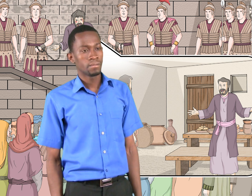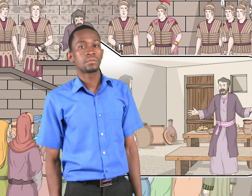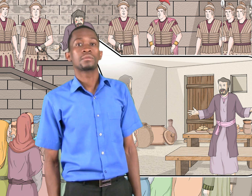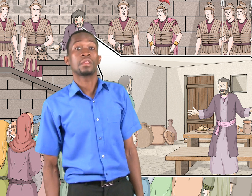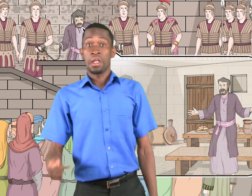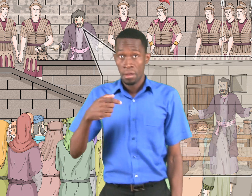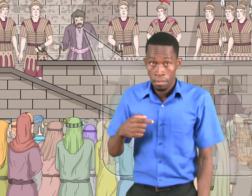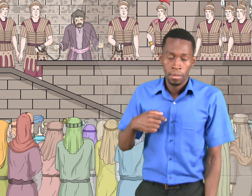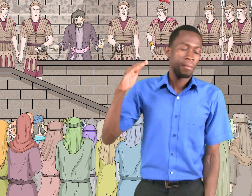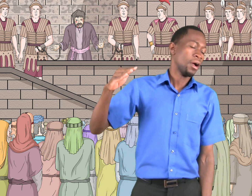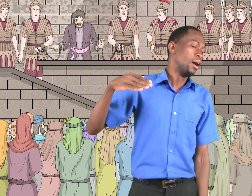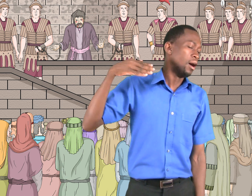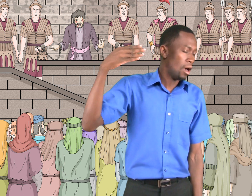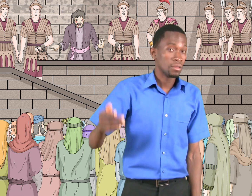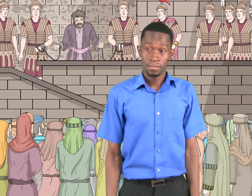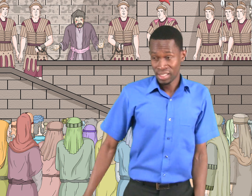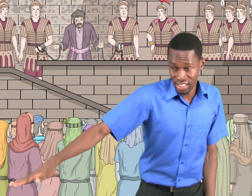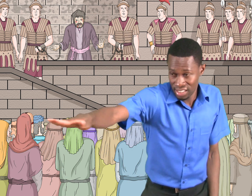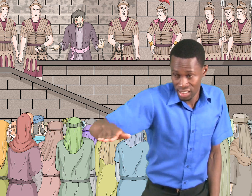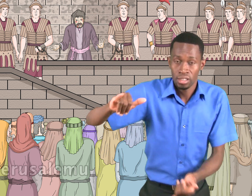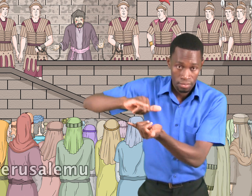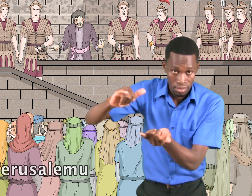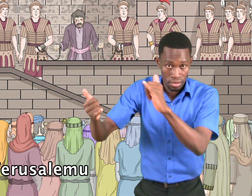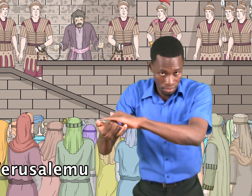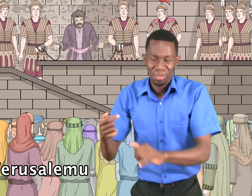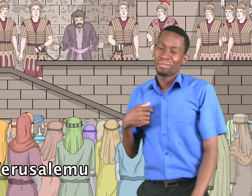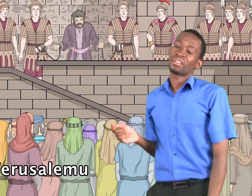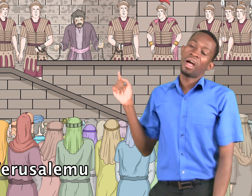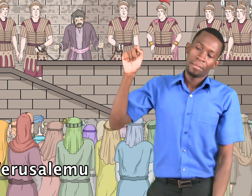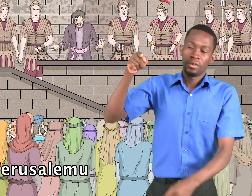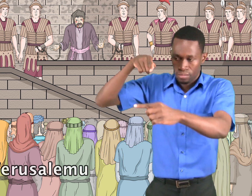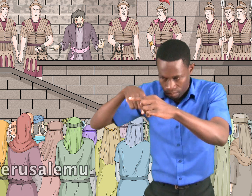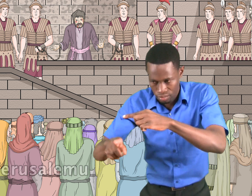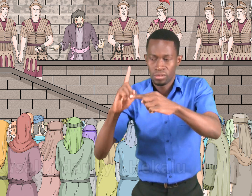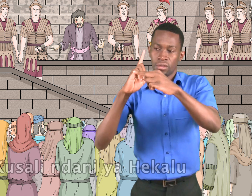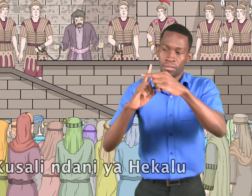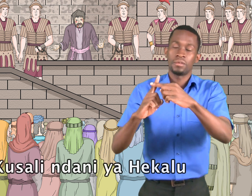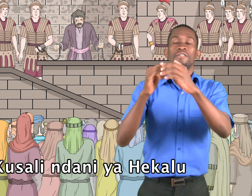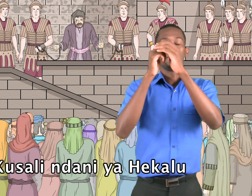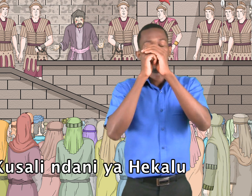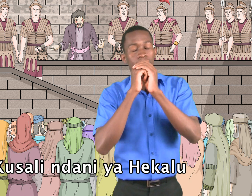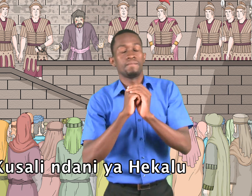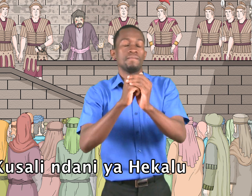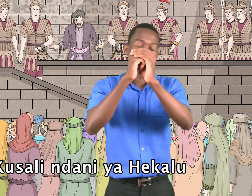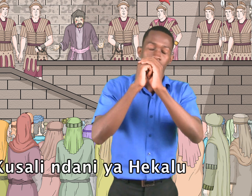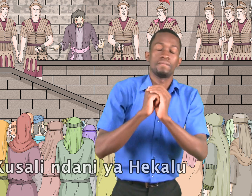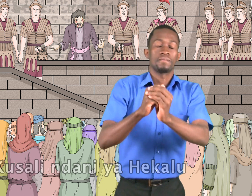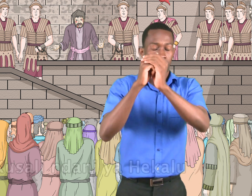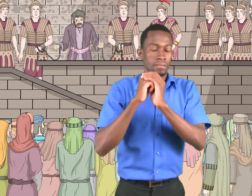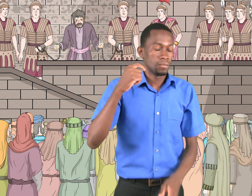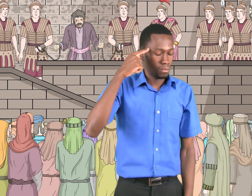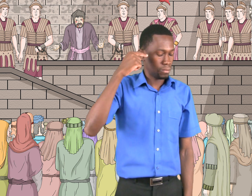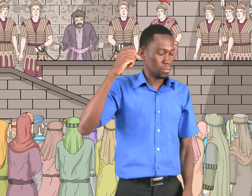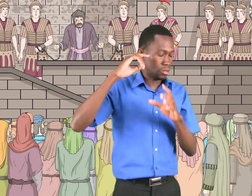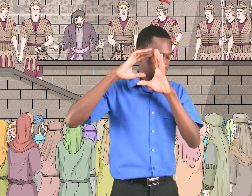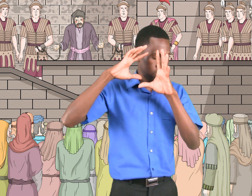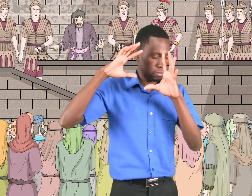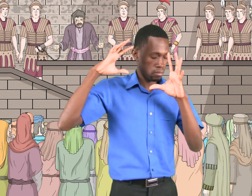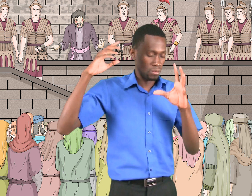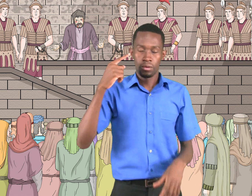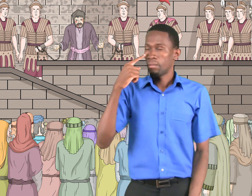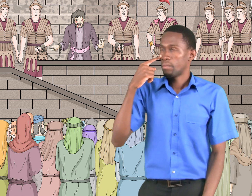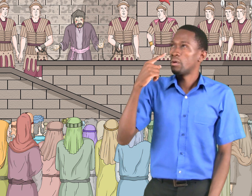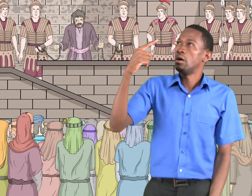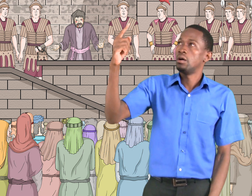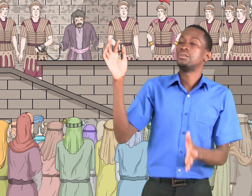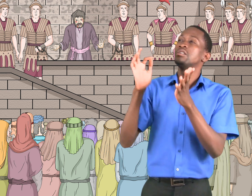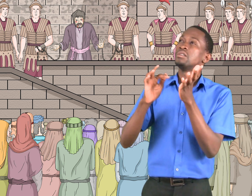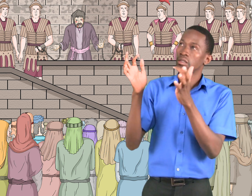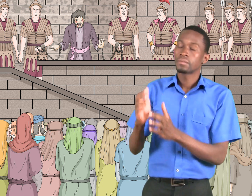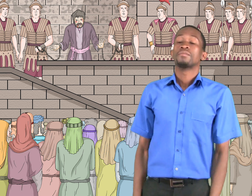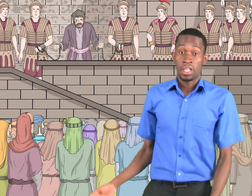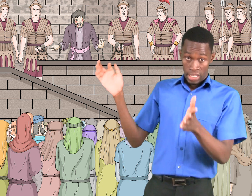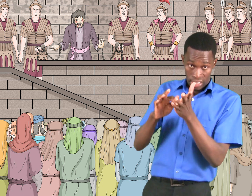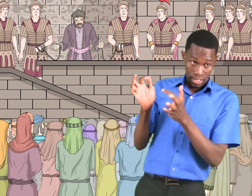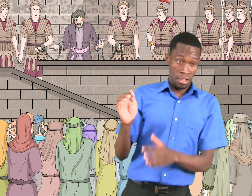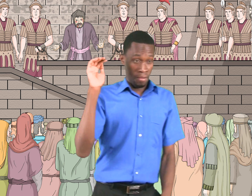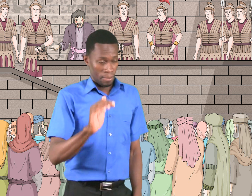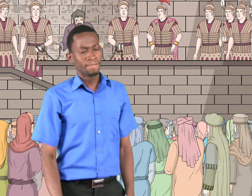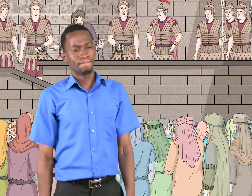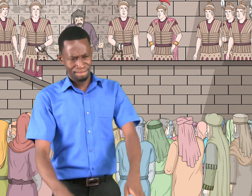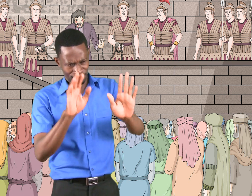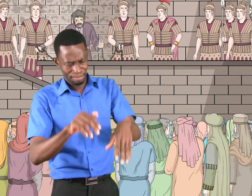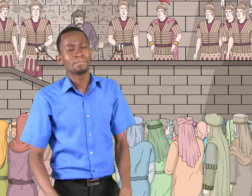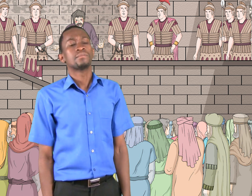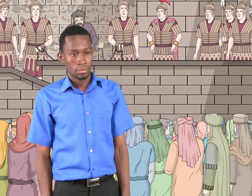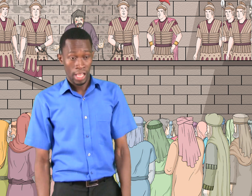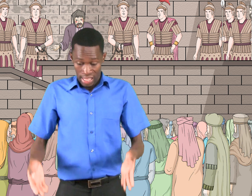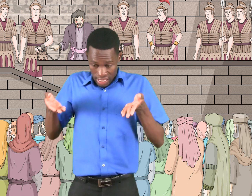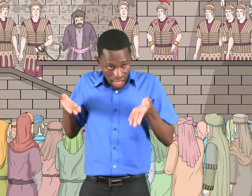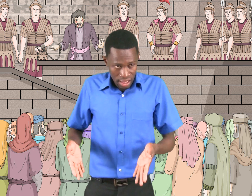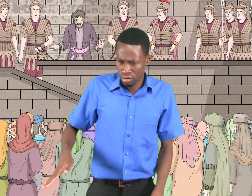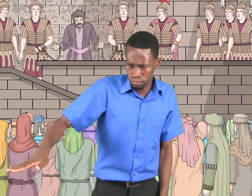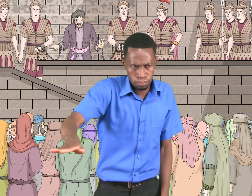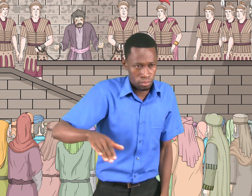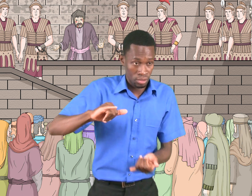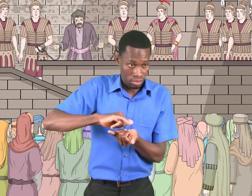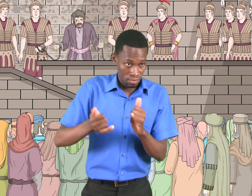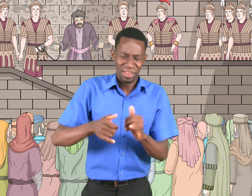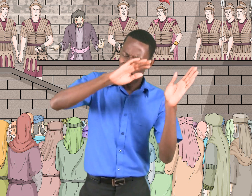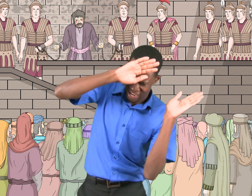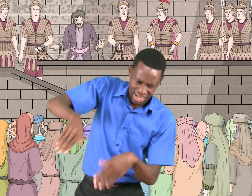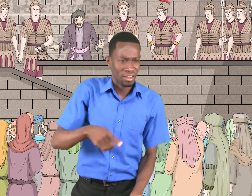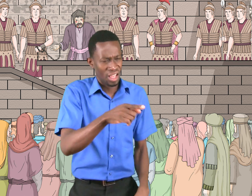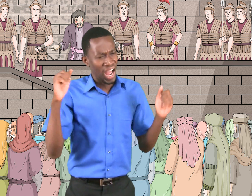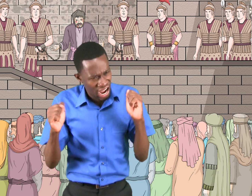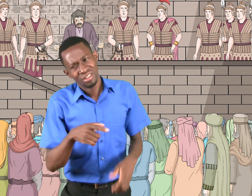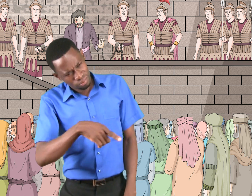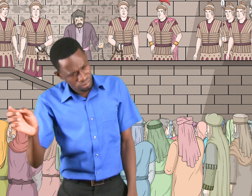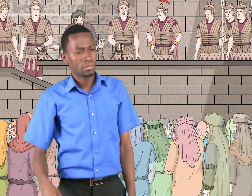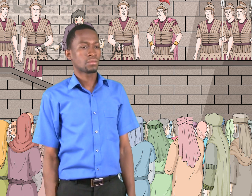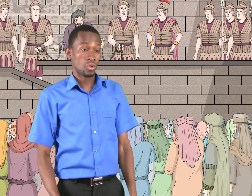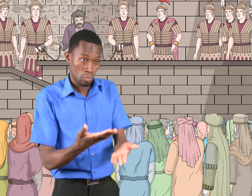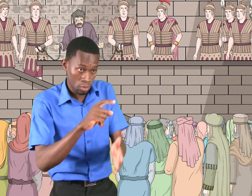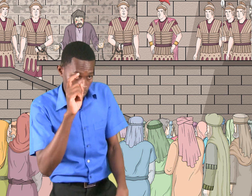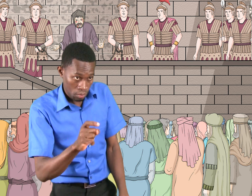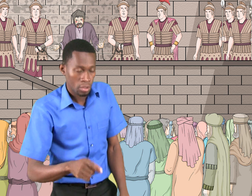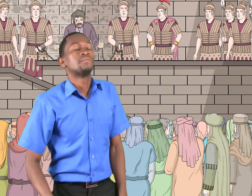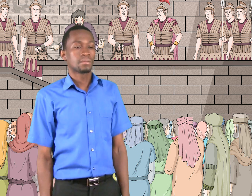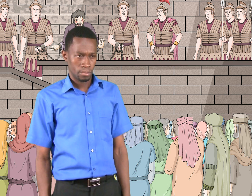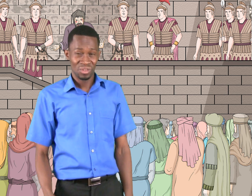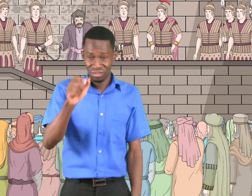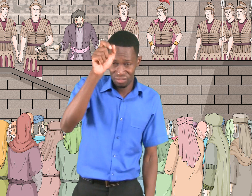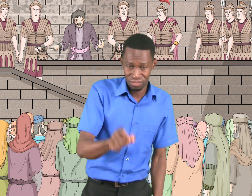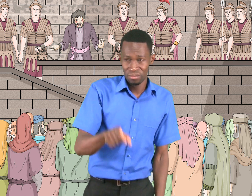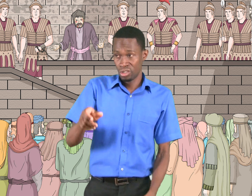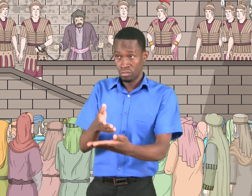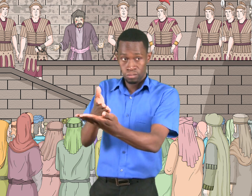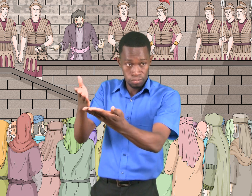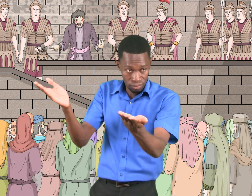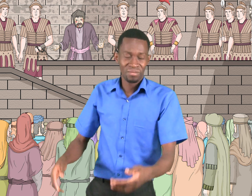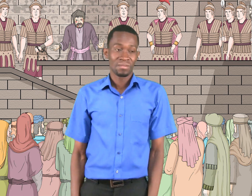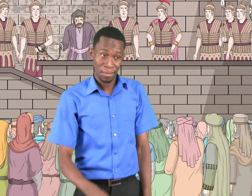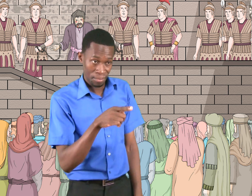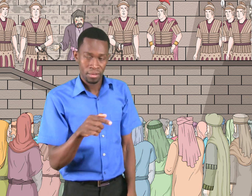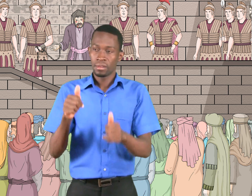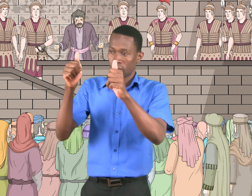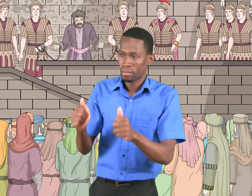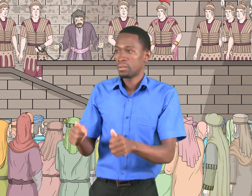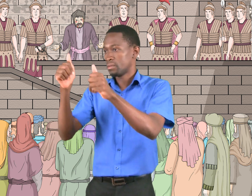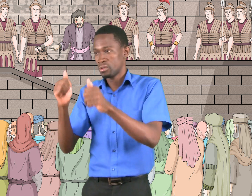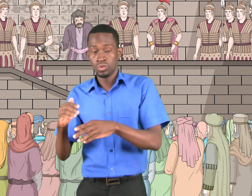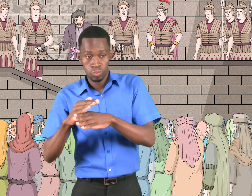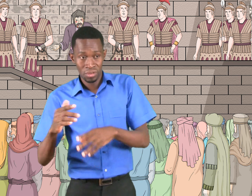Later, when I had returned to Jerusalem and was praying at the temple, I fell into a trance and saw the Lord saying to me, ‘Hurry!